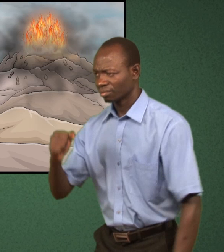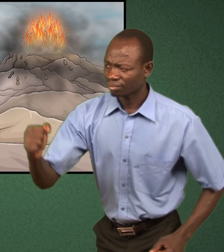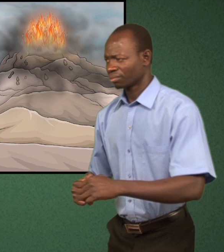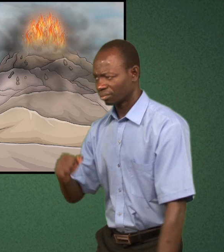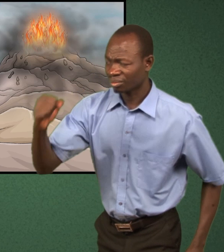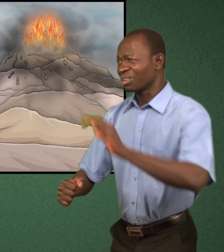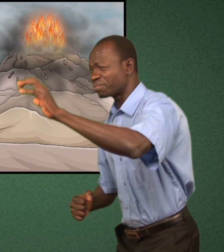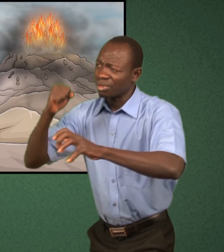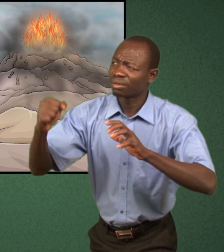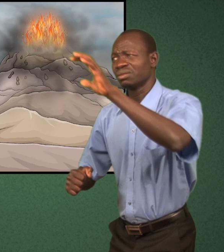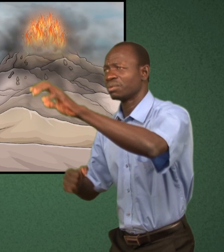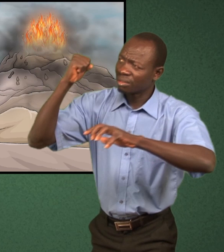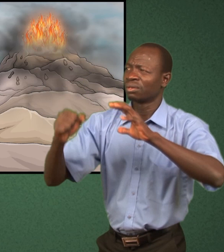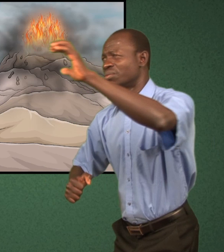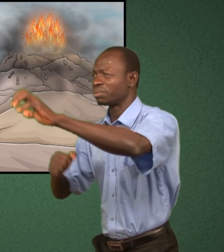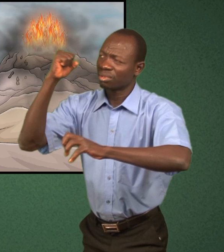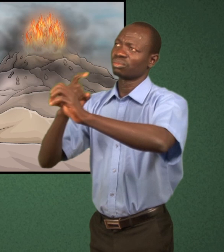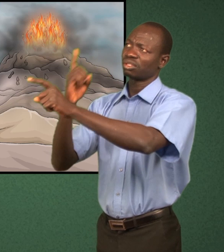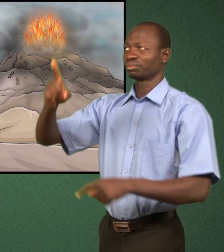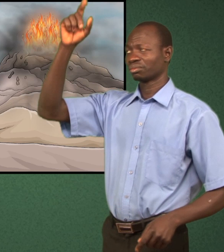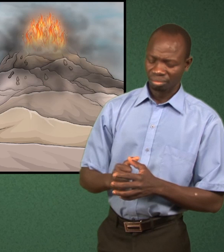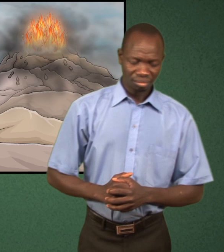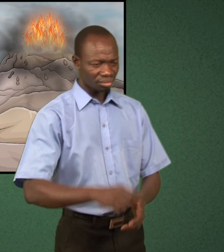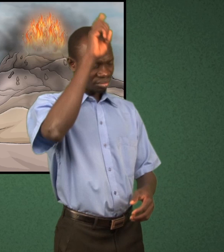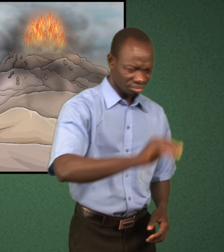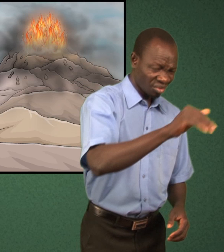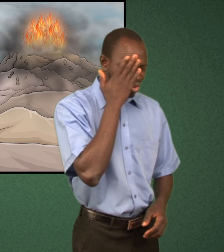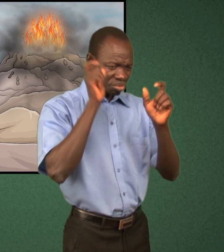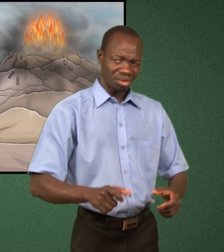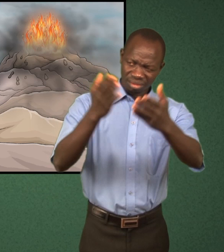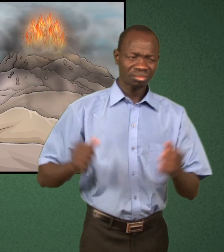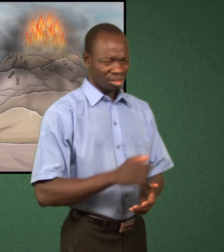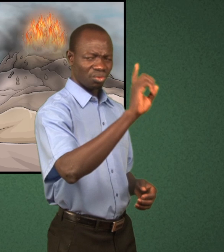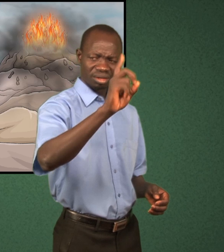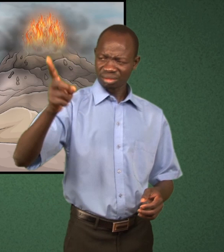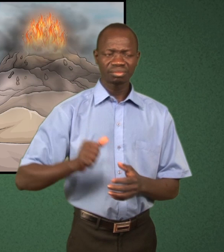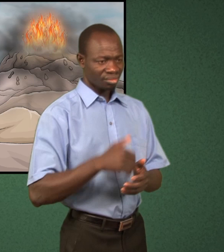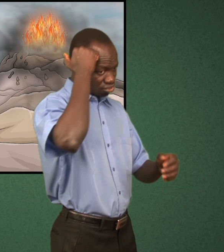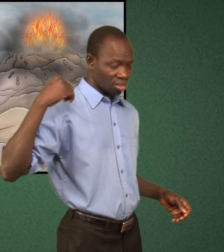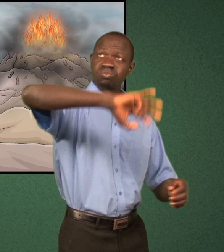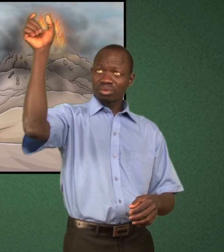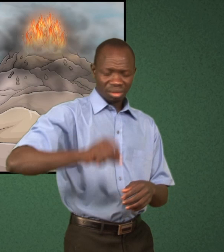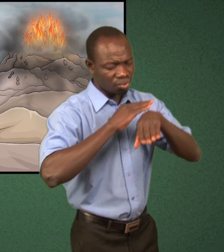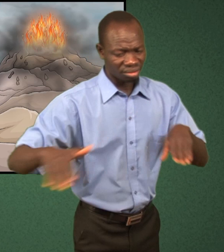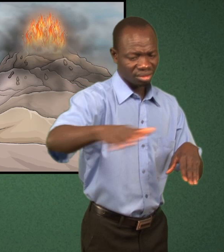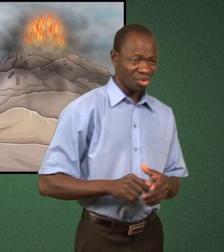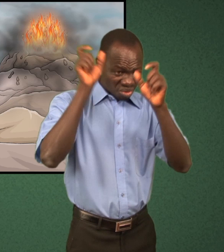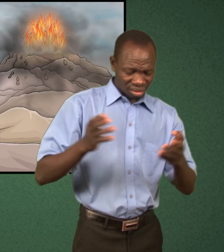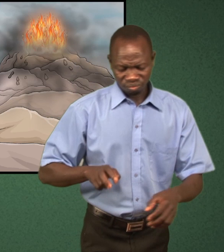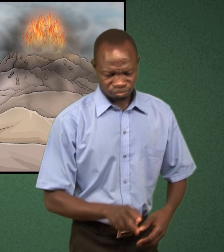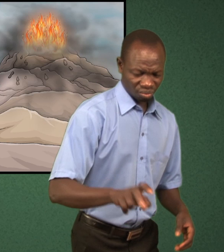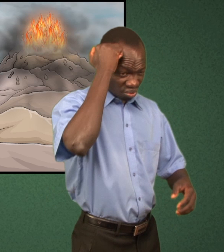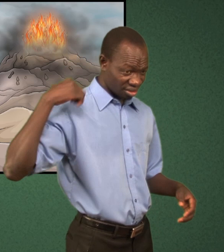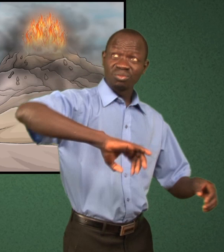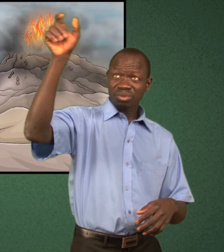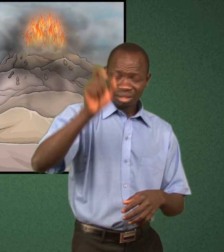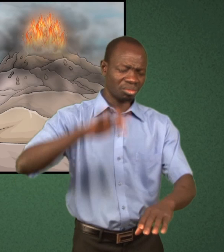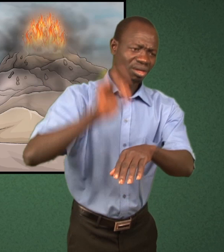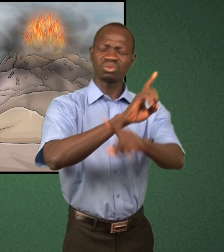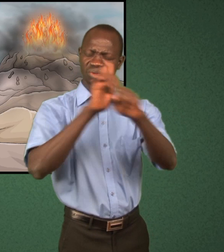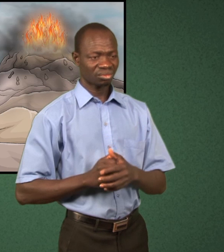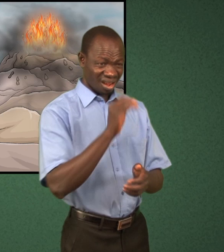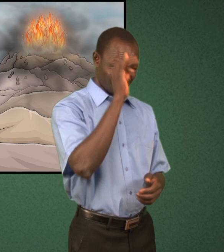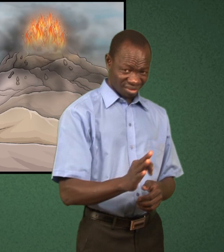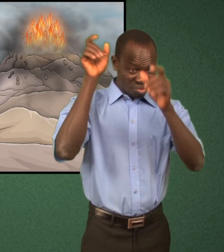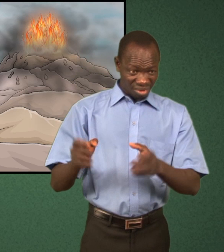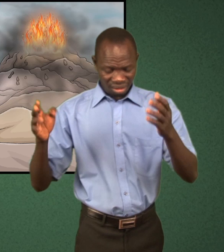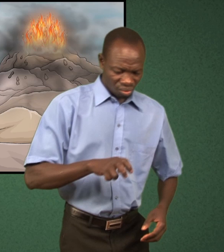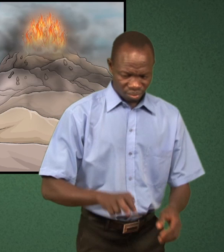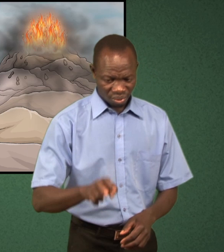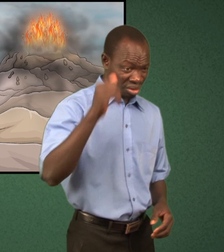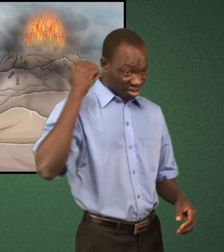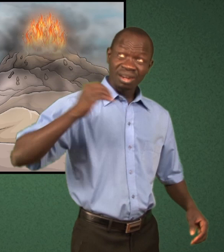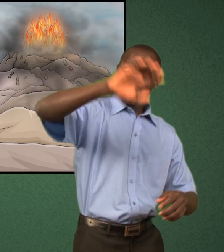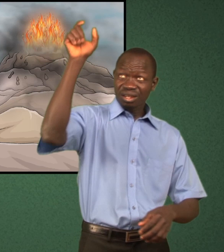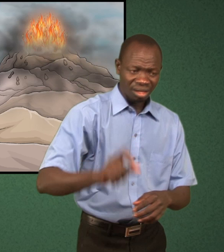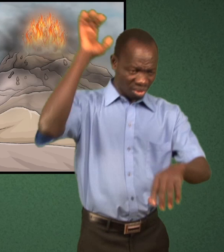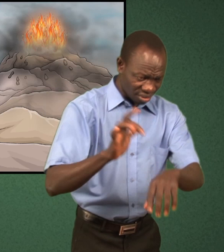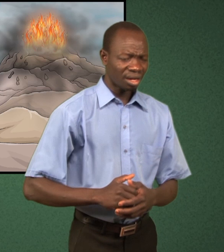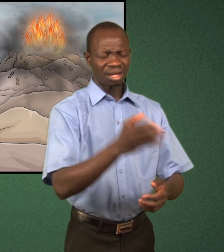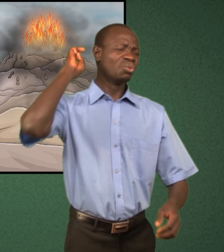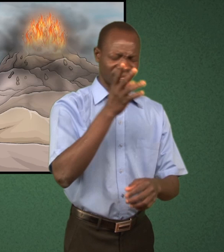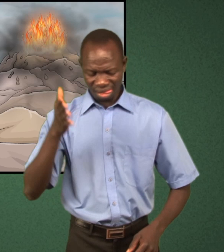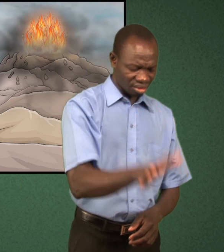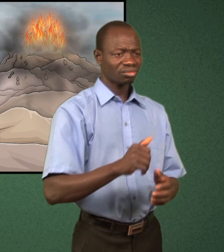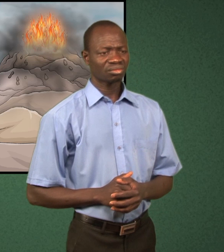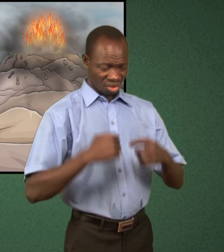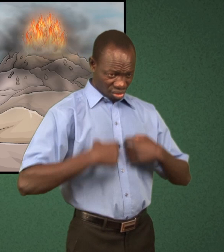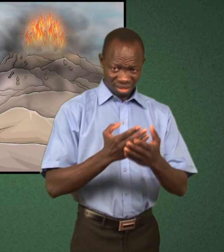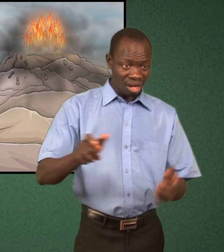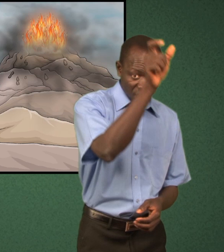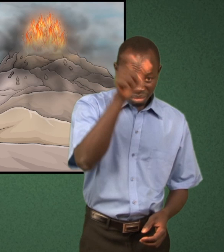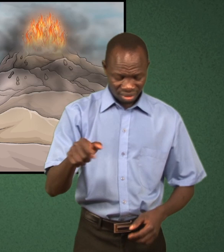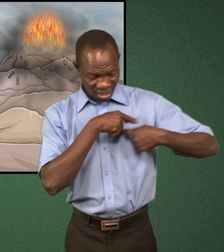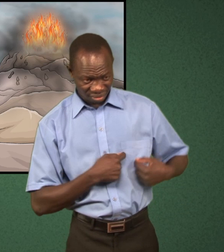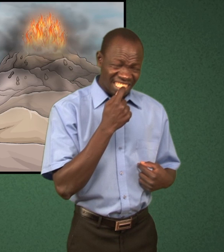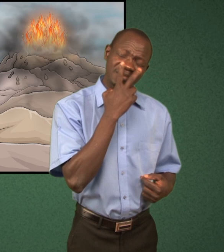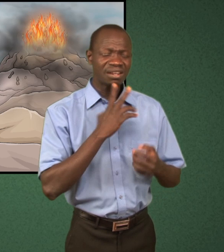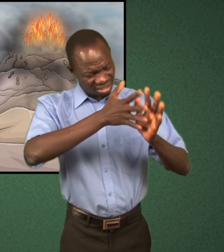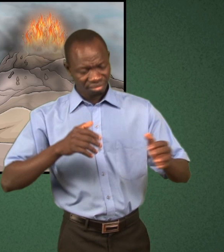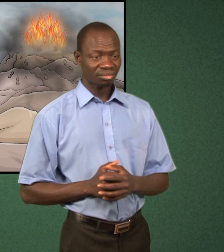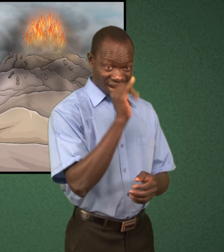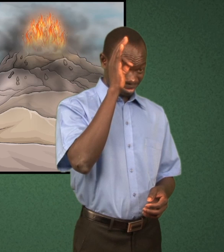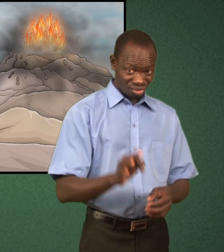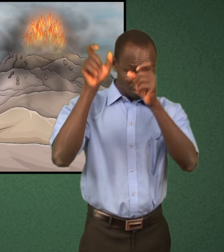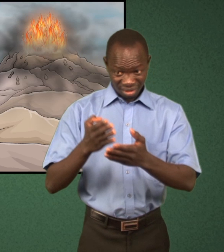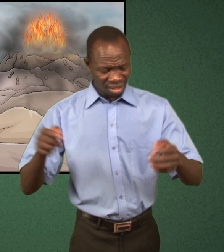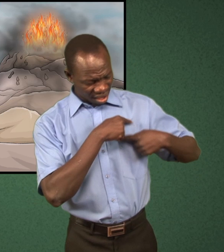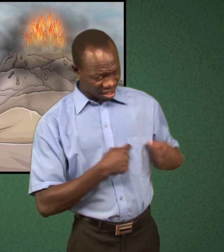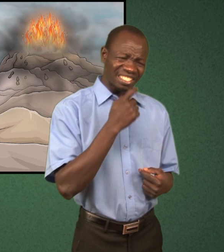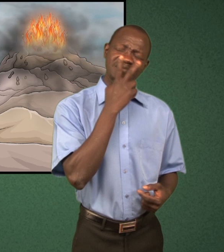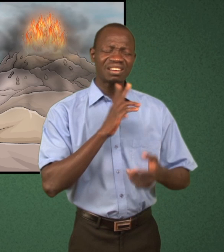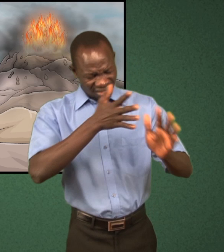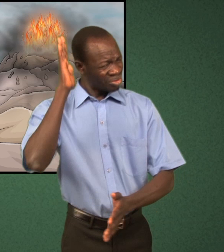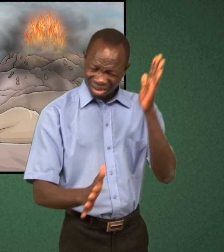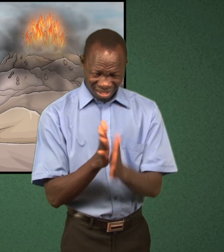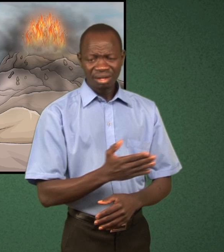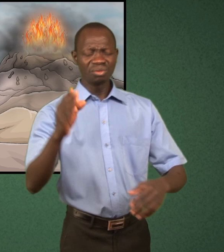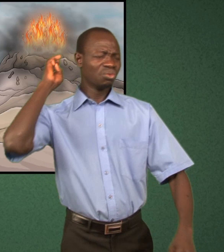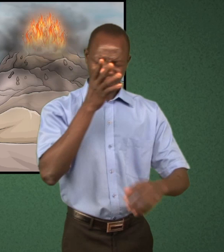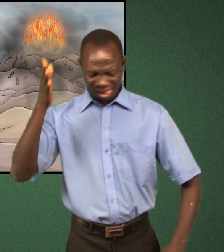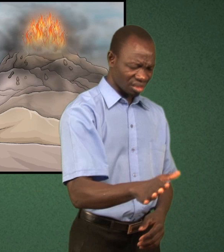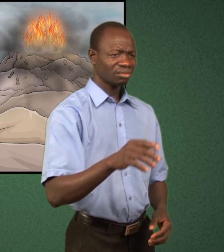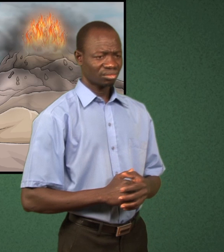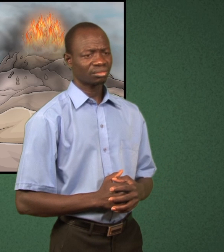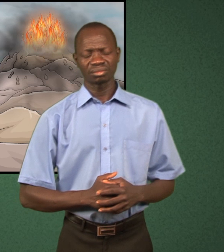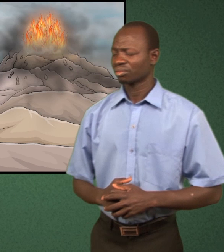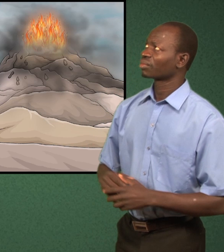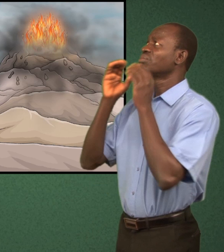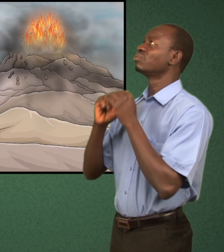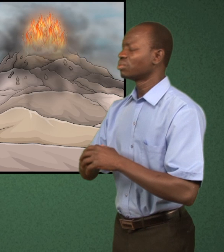So Moses went up, and the LORD said to him, “Go down and warn the people not to break through to see the LORD, lest many of them perish. Even the priests who approach the LORD must consecrate themselves, or the LORD will break out against them.”